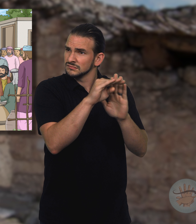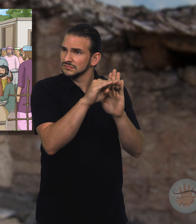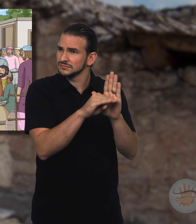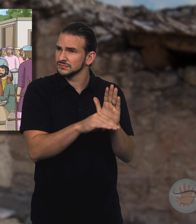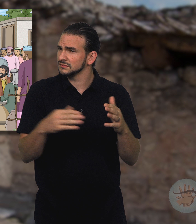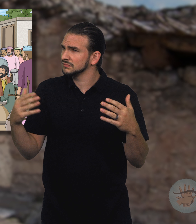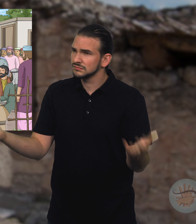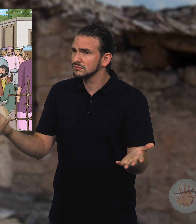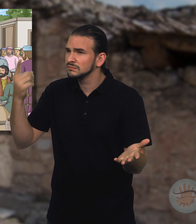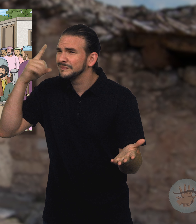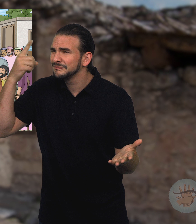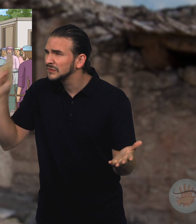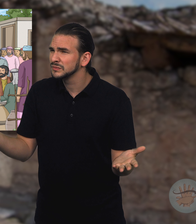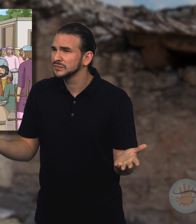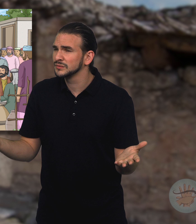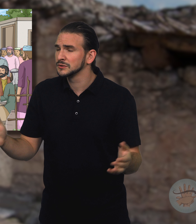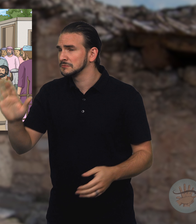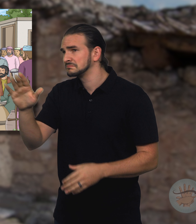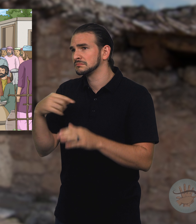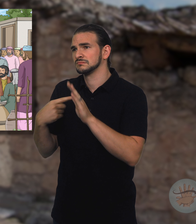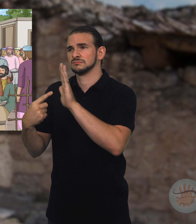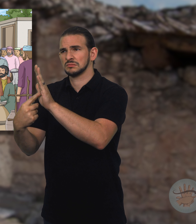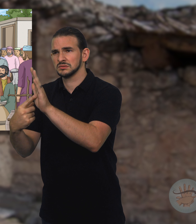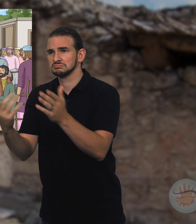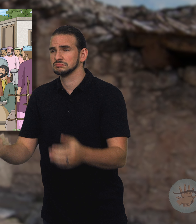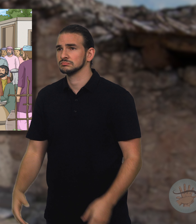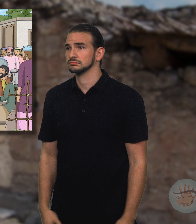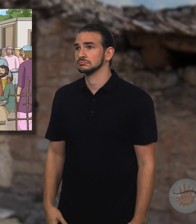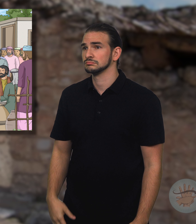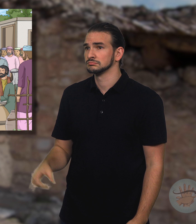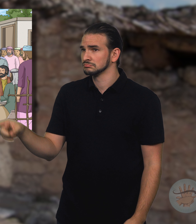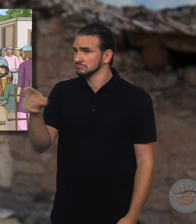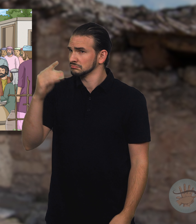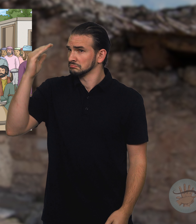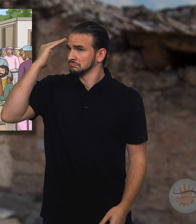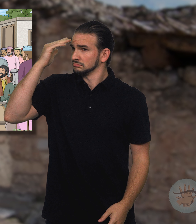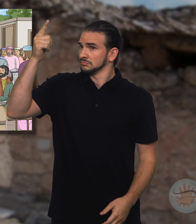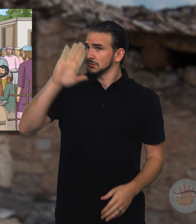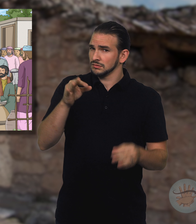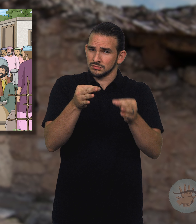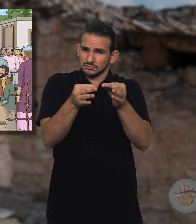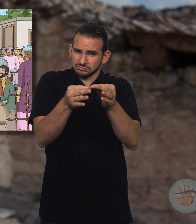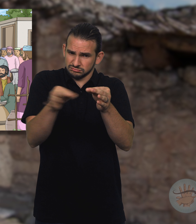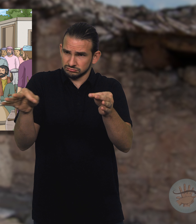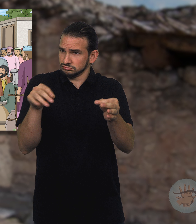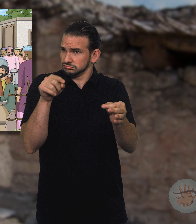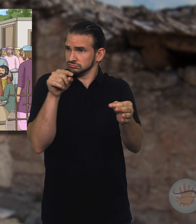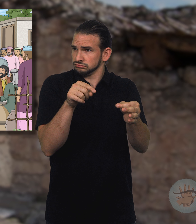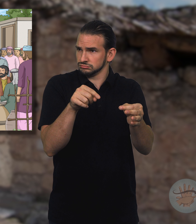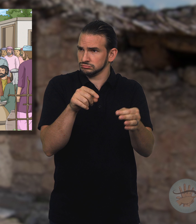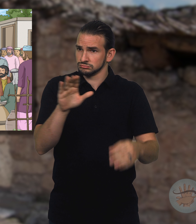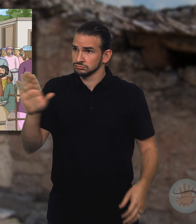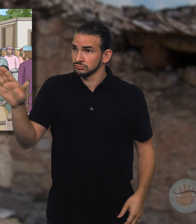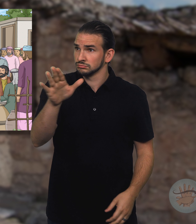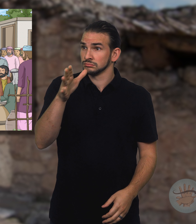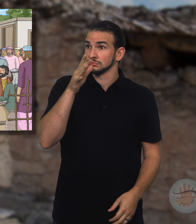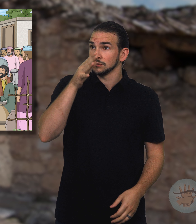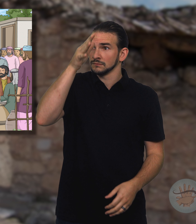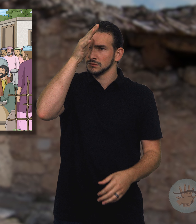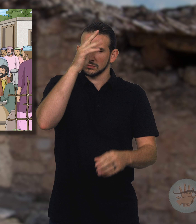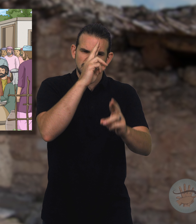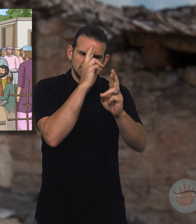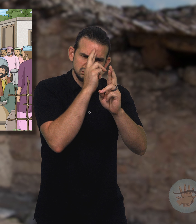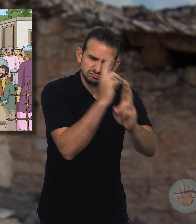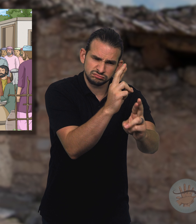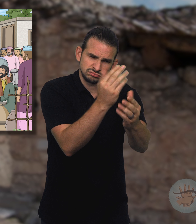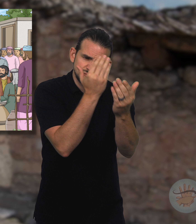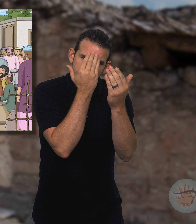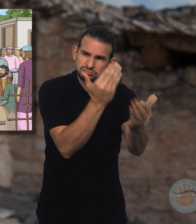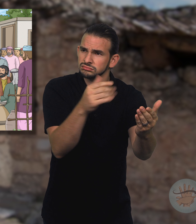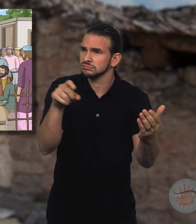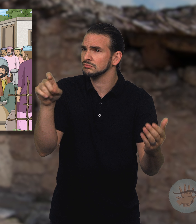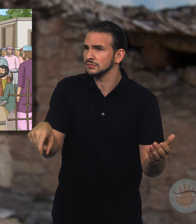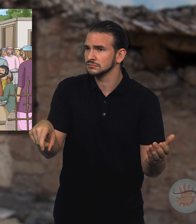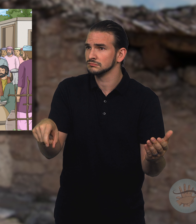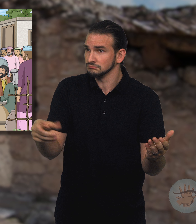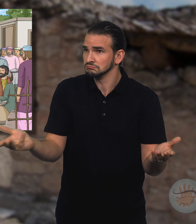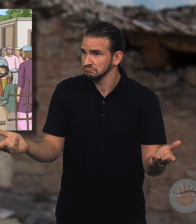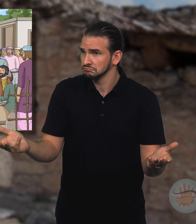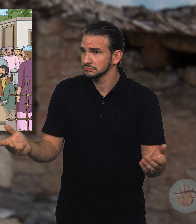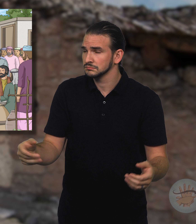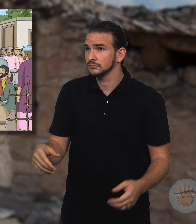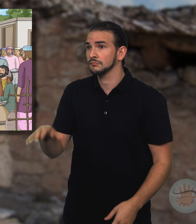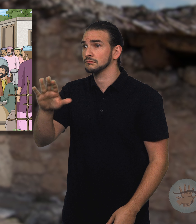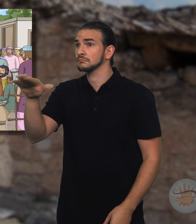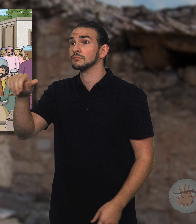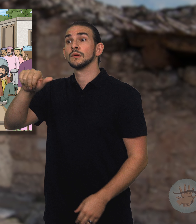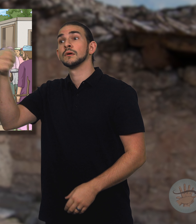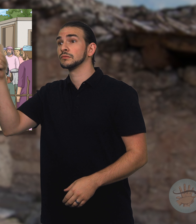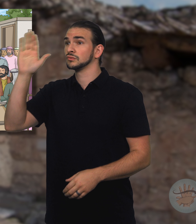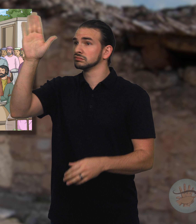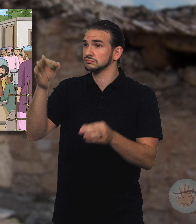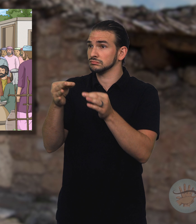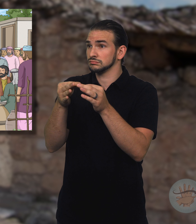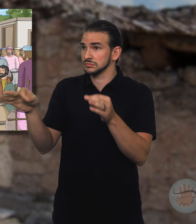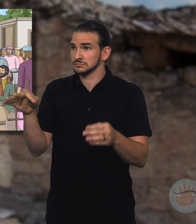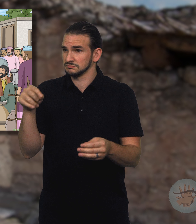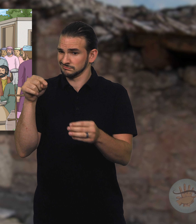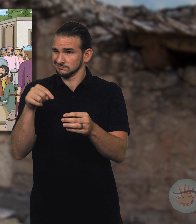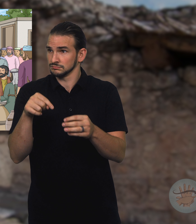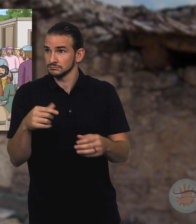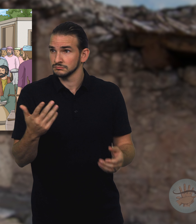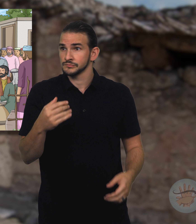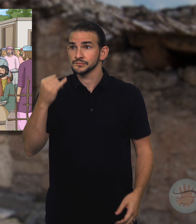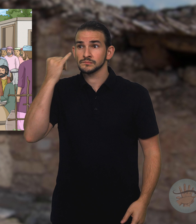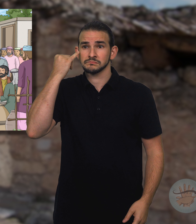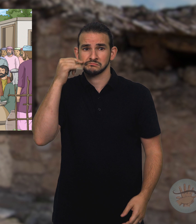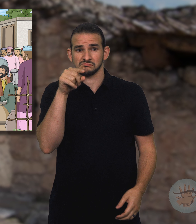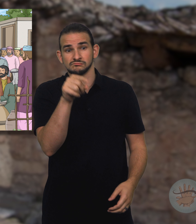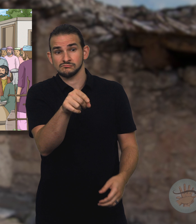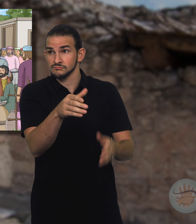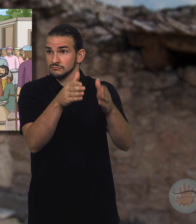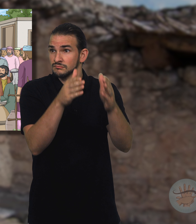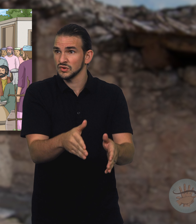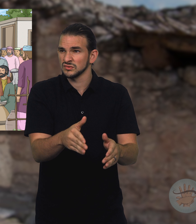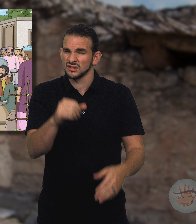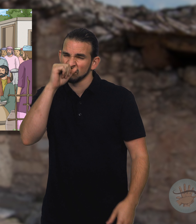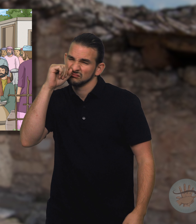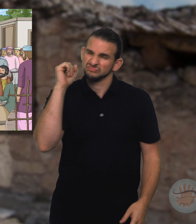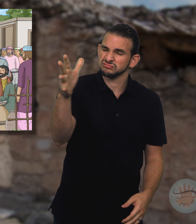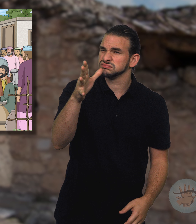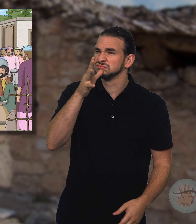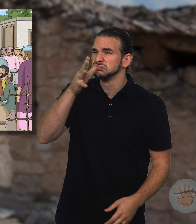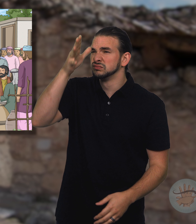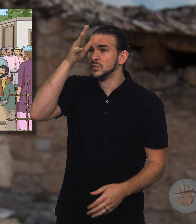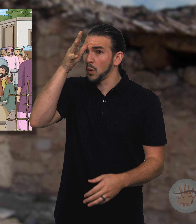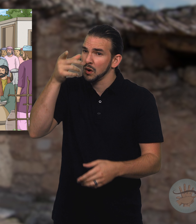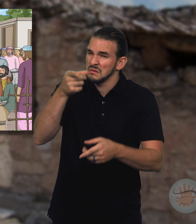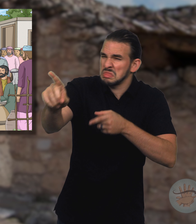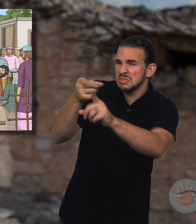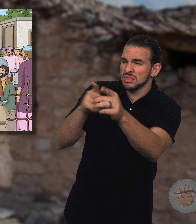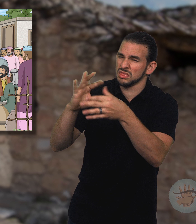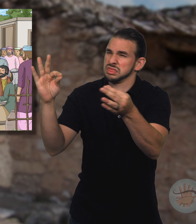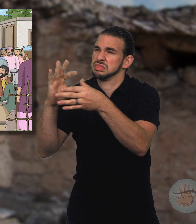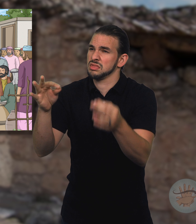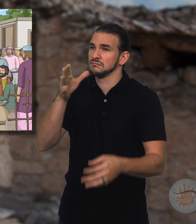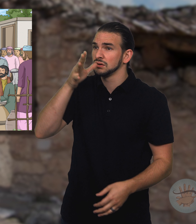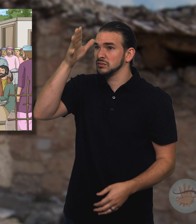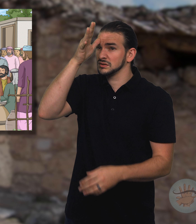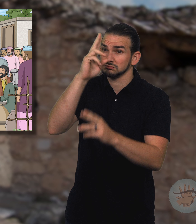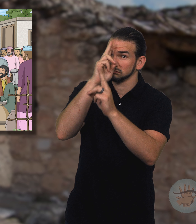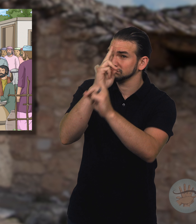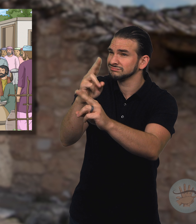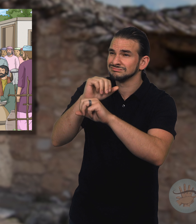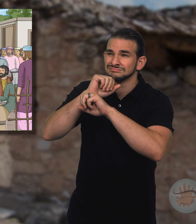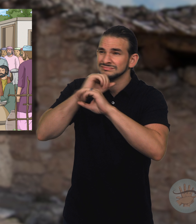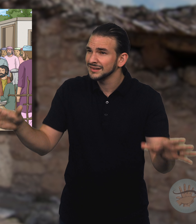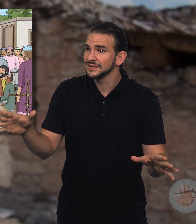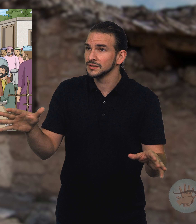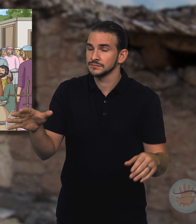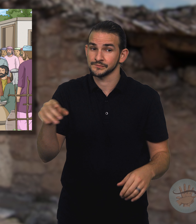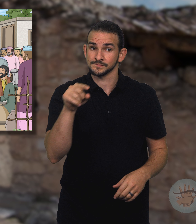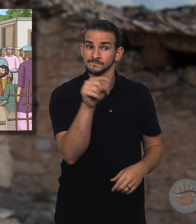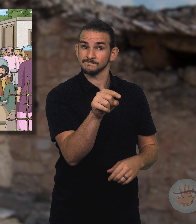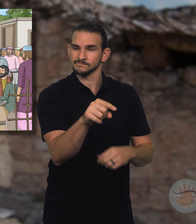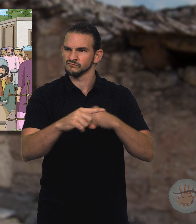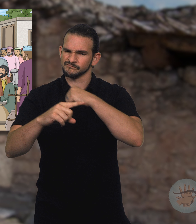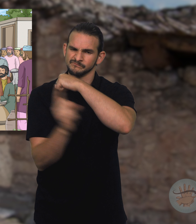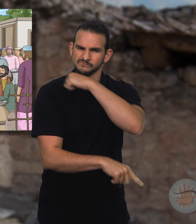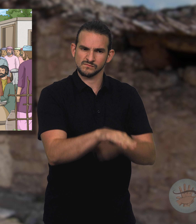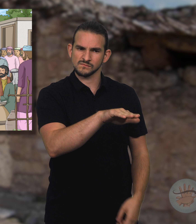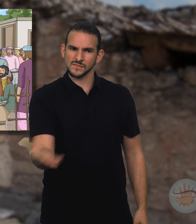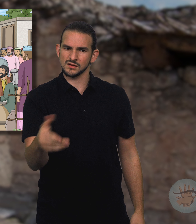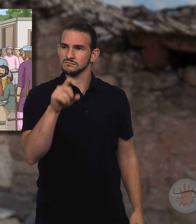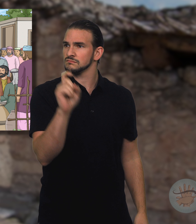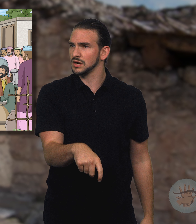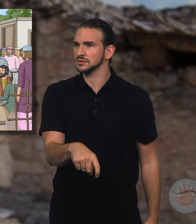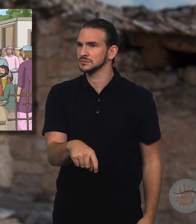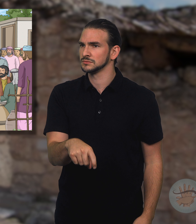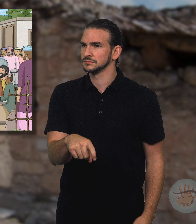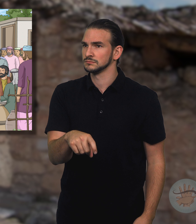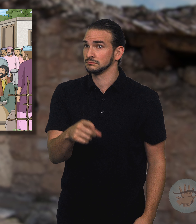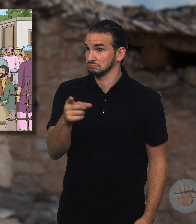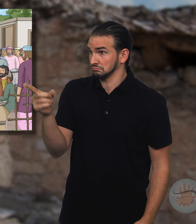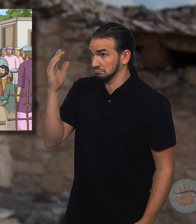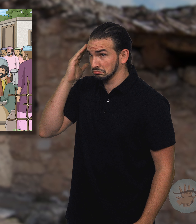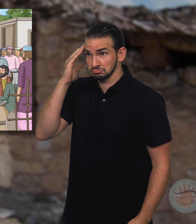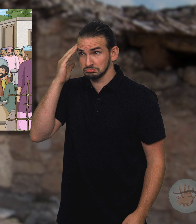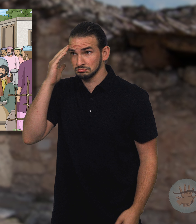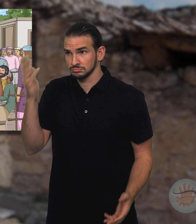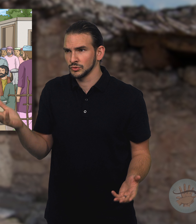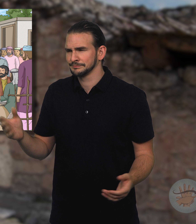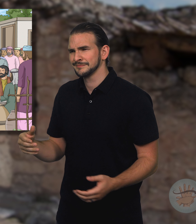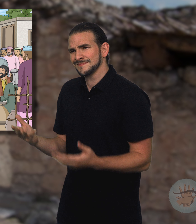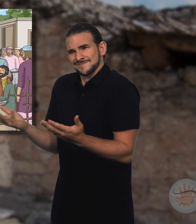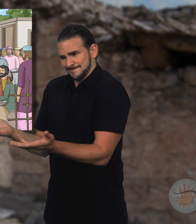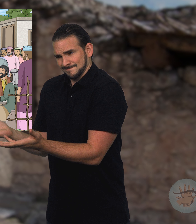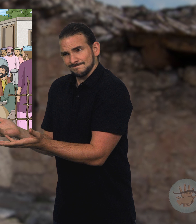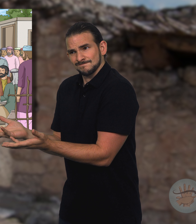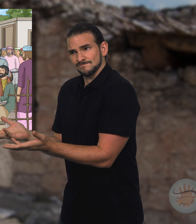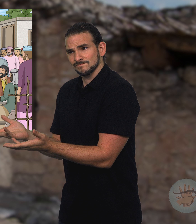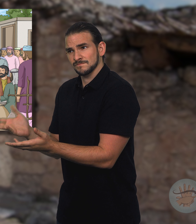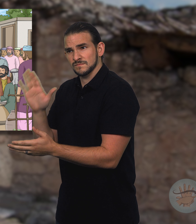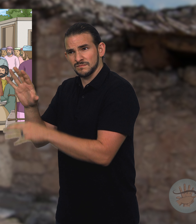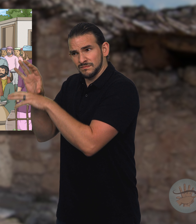For God said, ‘Honor your father and mother’ and ‘Anyone who curses his father or mother must be put to death.’